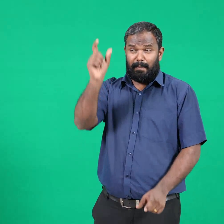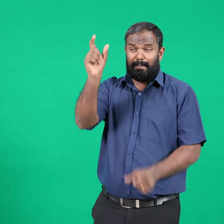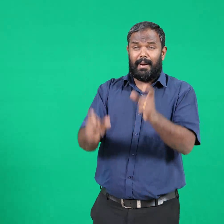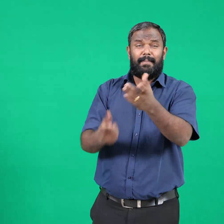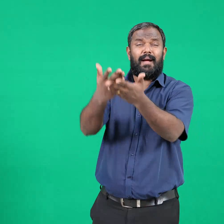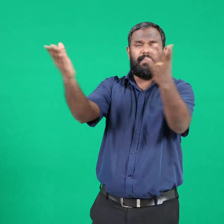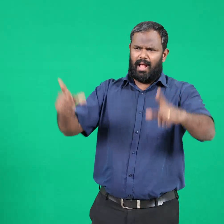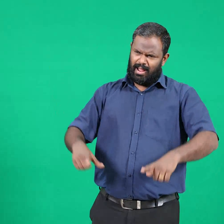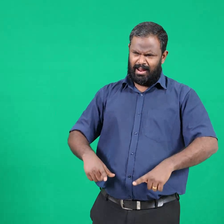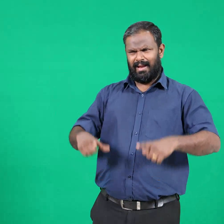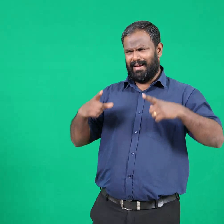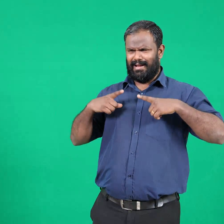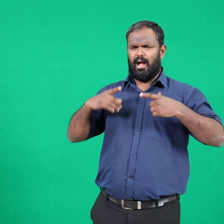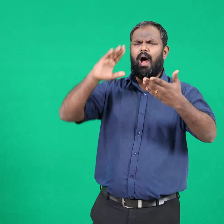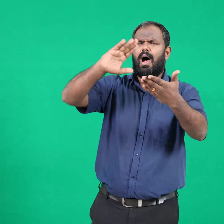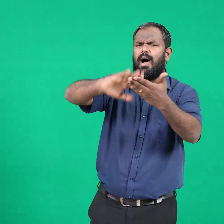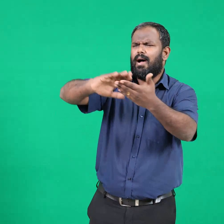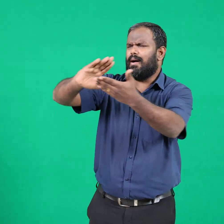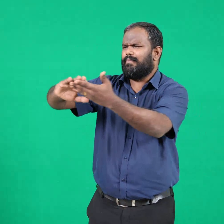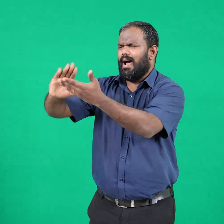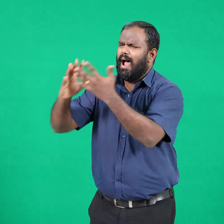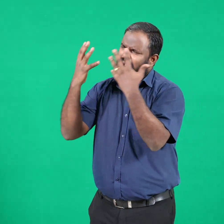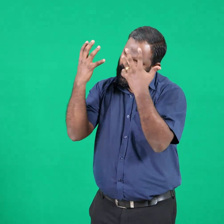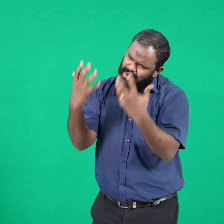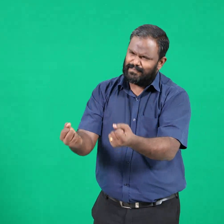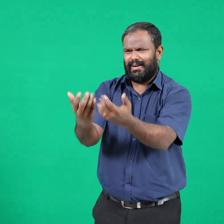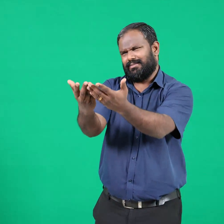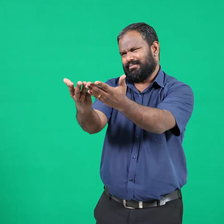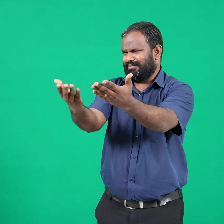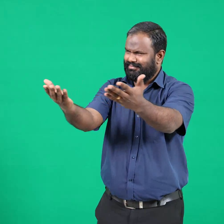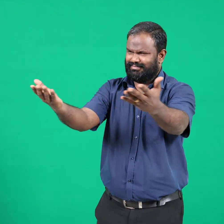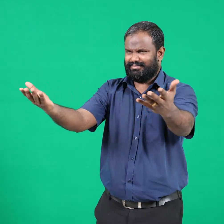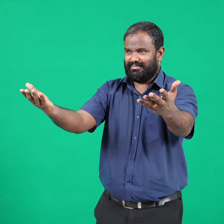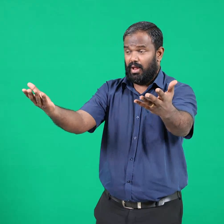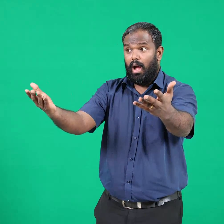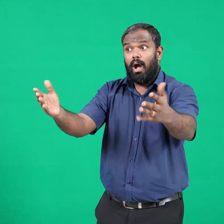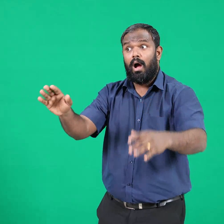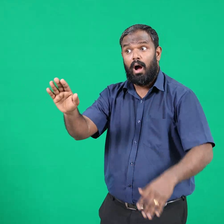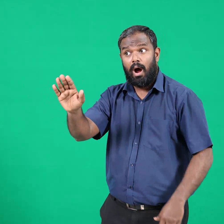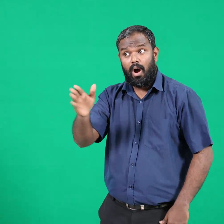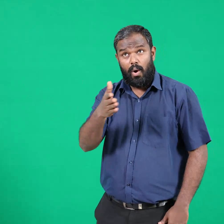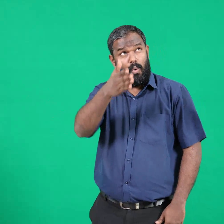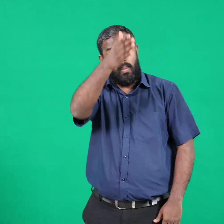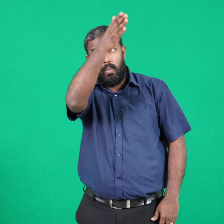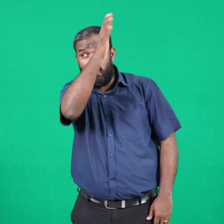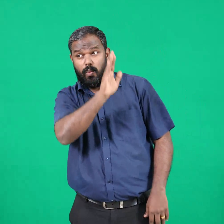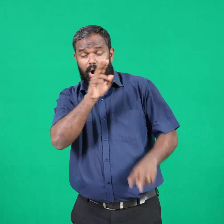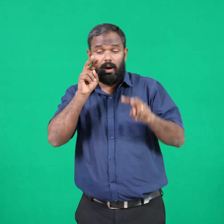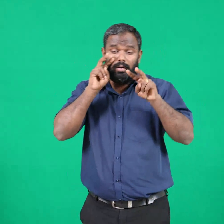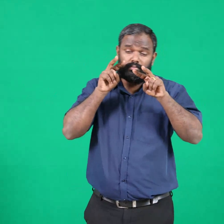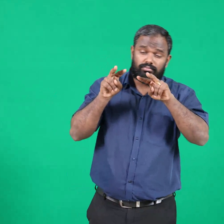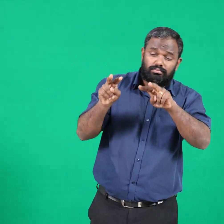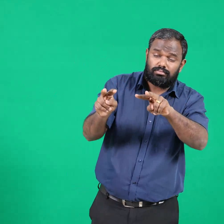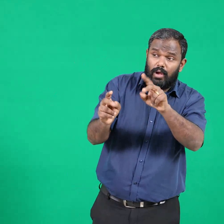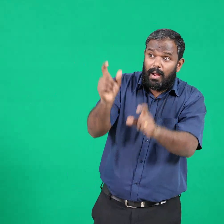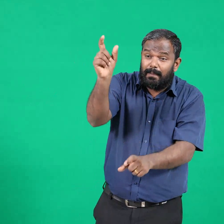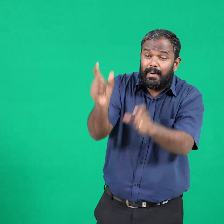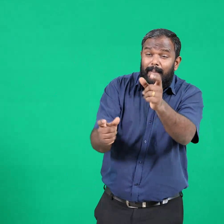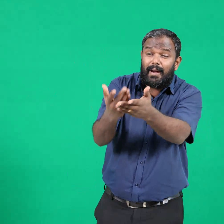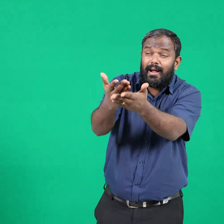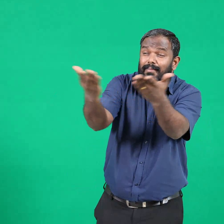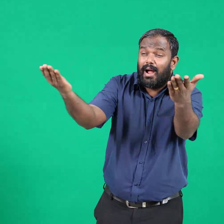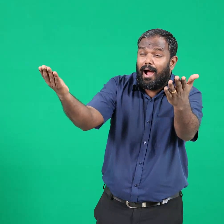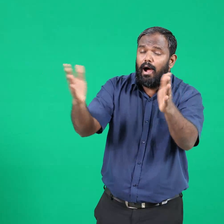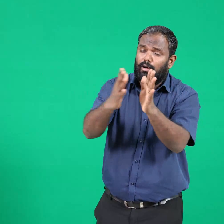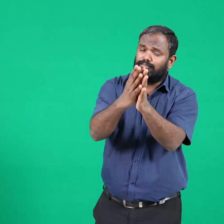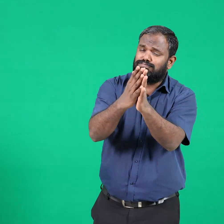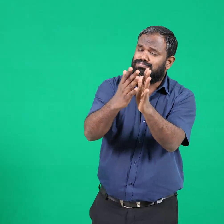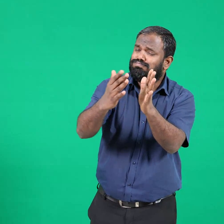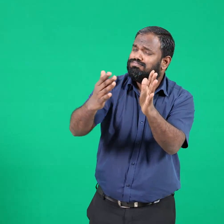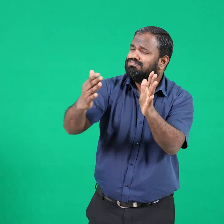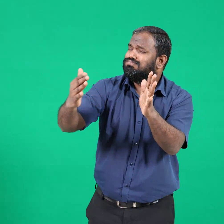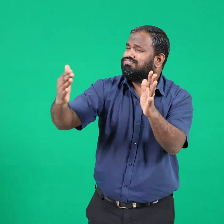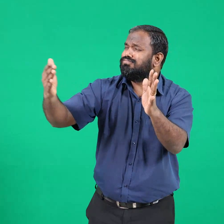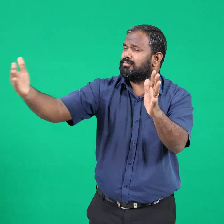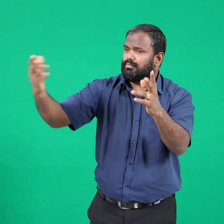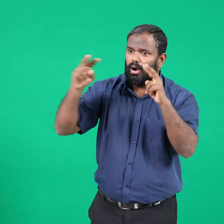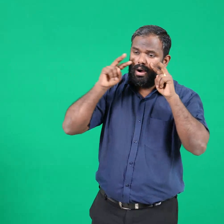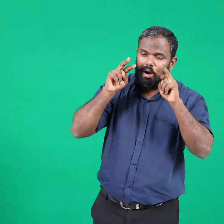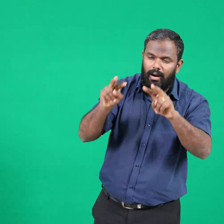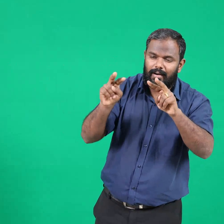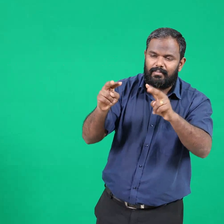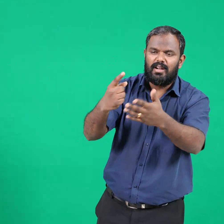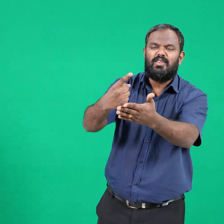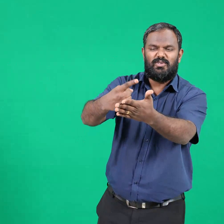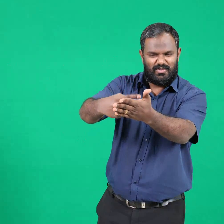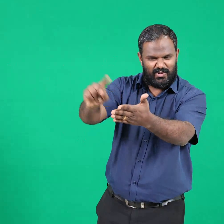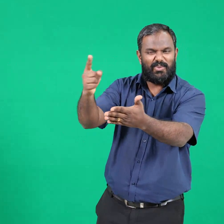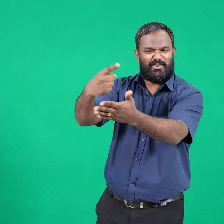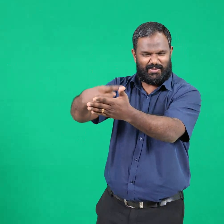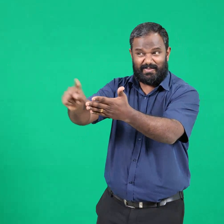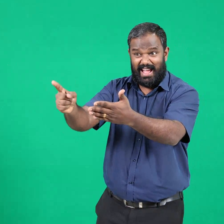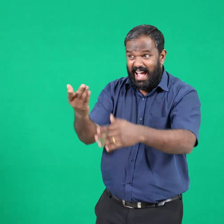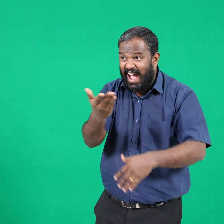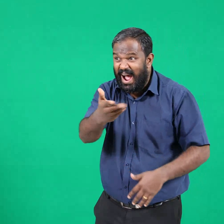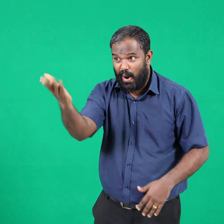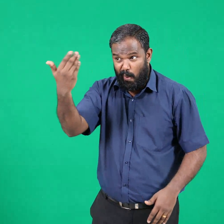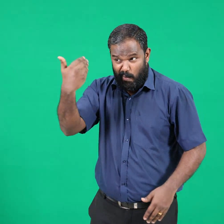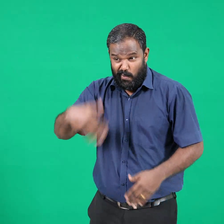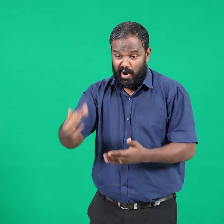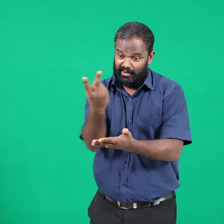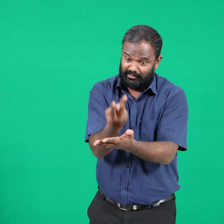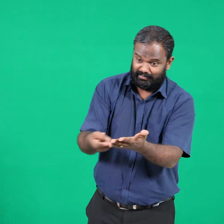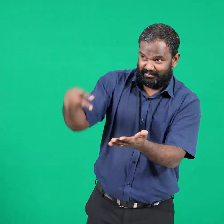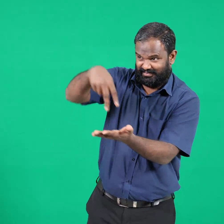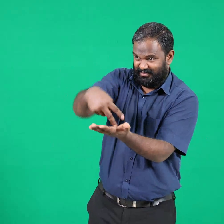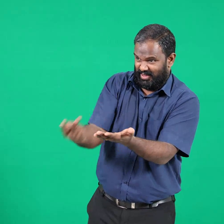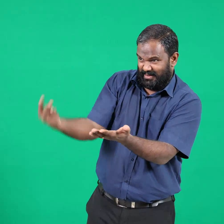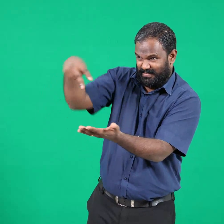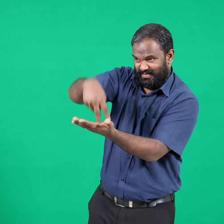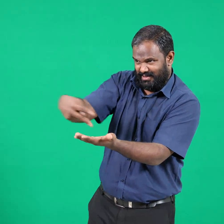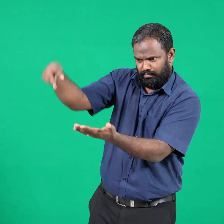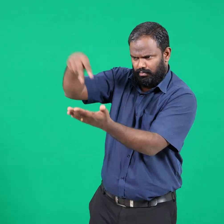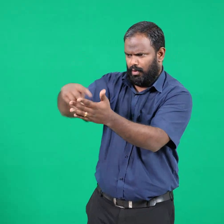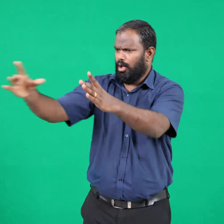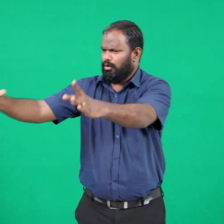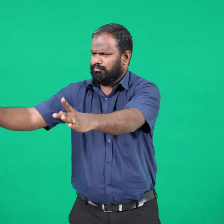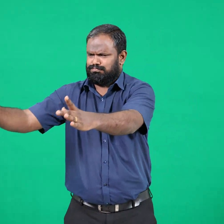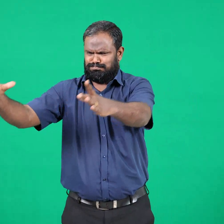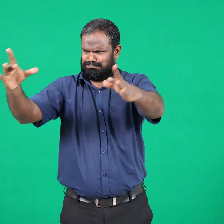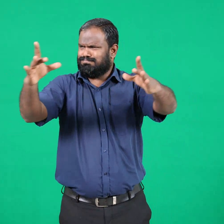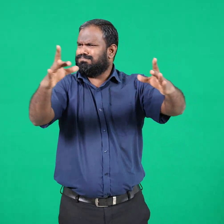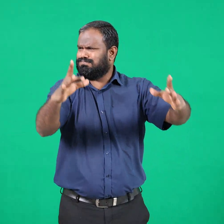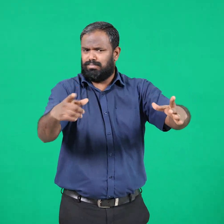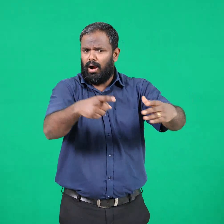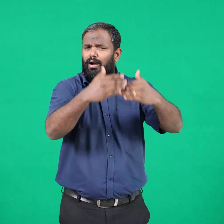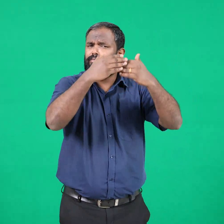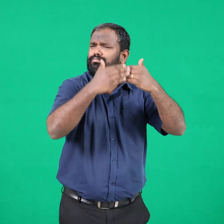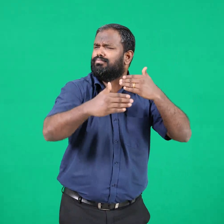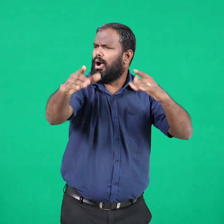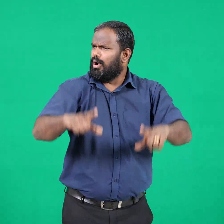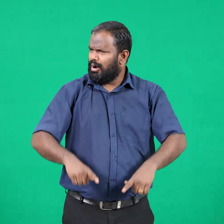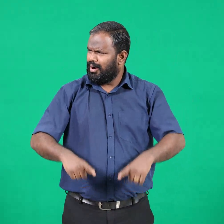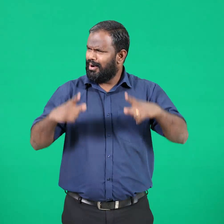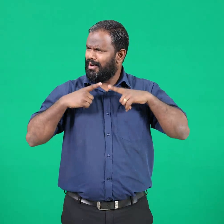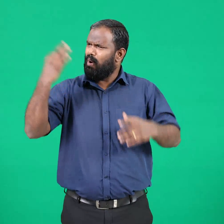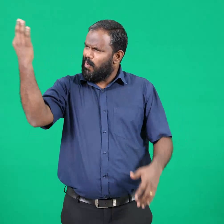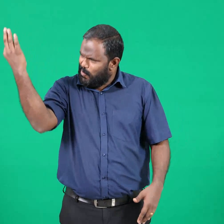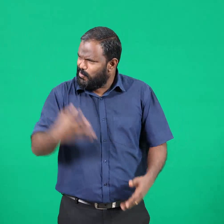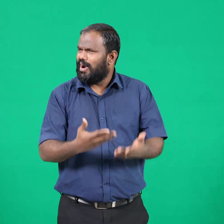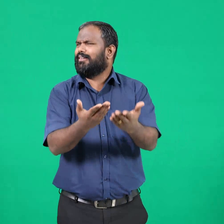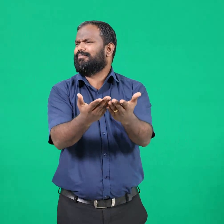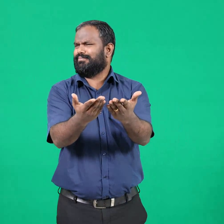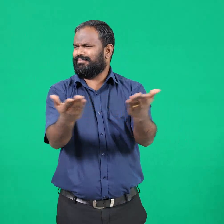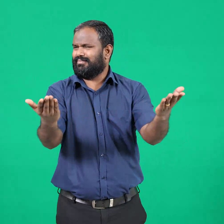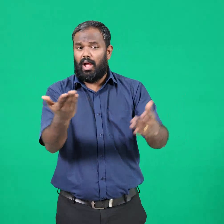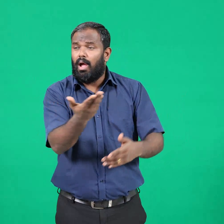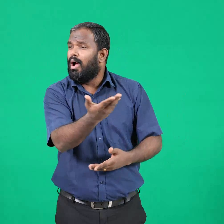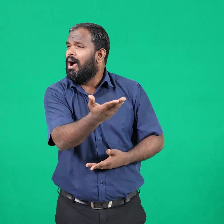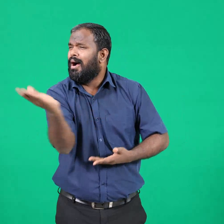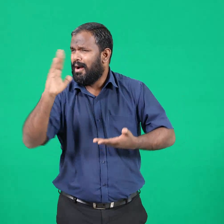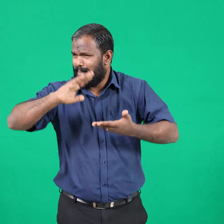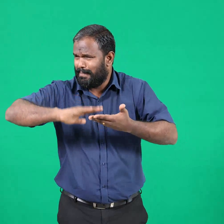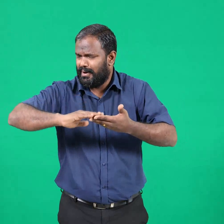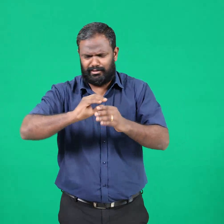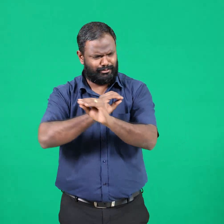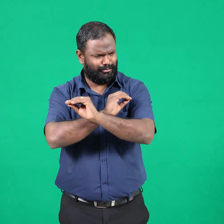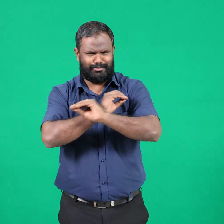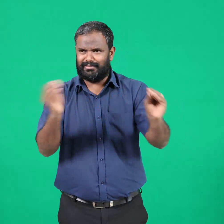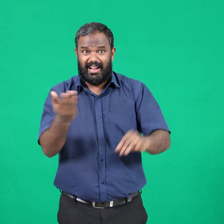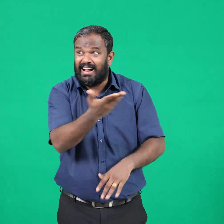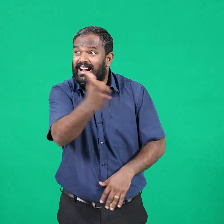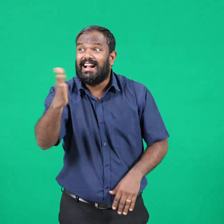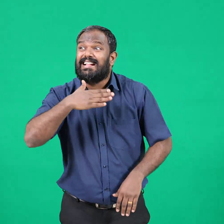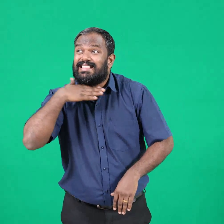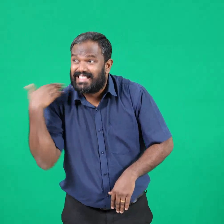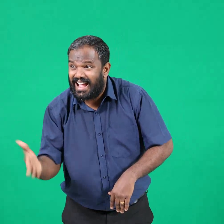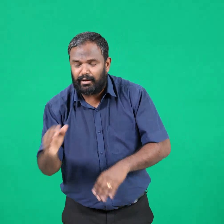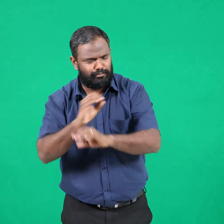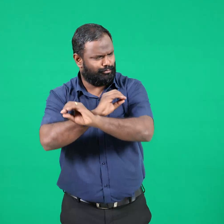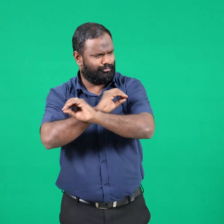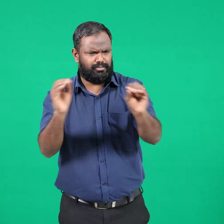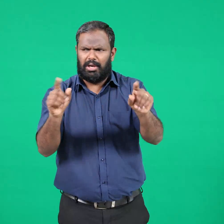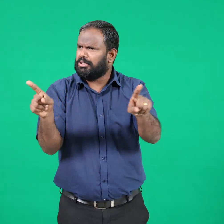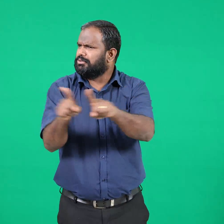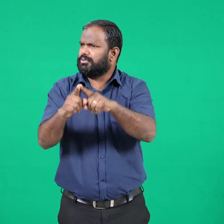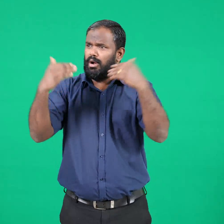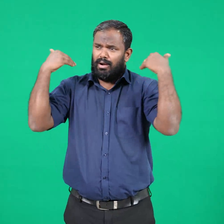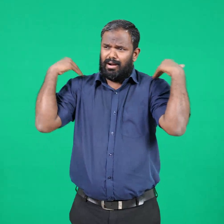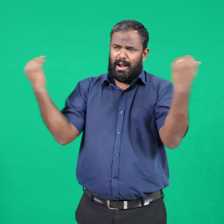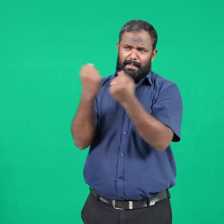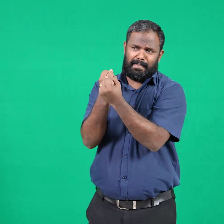But those who are considered worthy to share in the age to come and in the resurrection from the dead will neither marry nor be given in marriage.